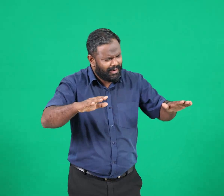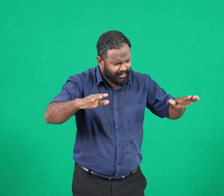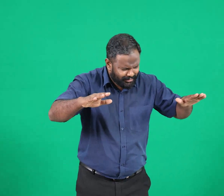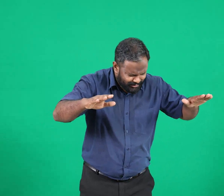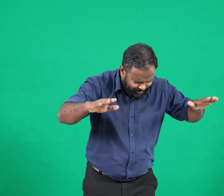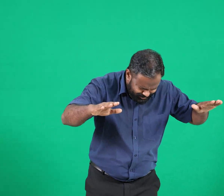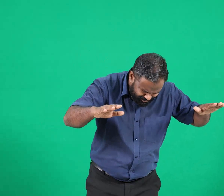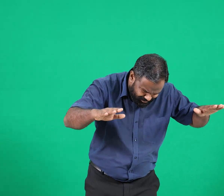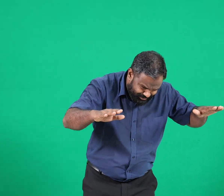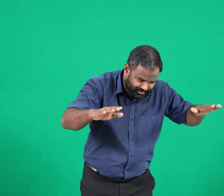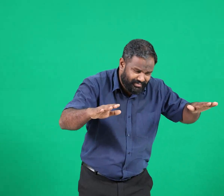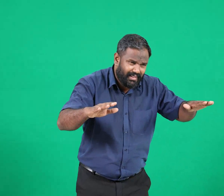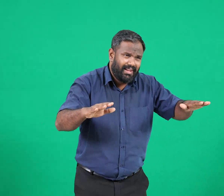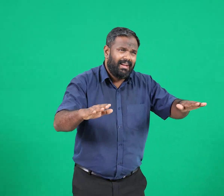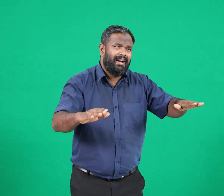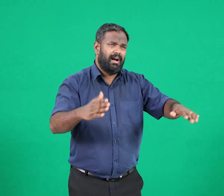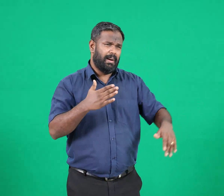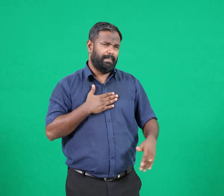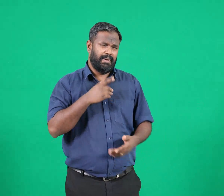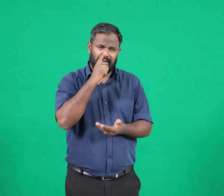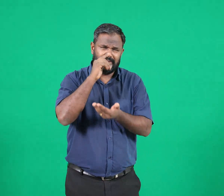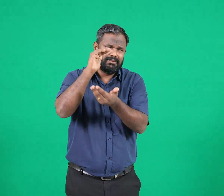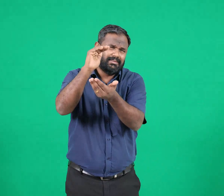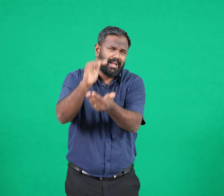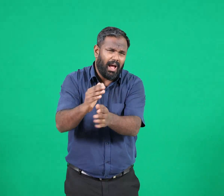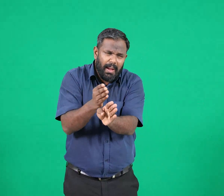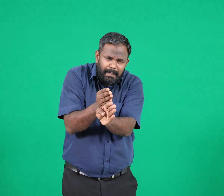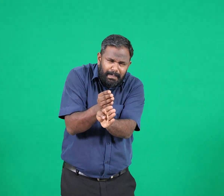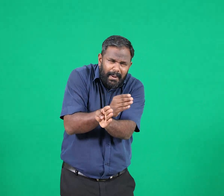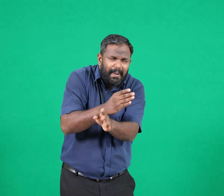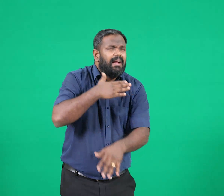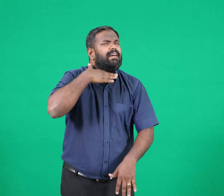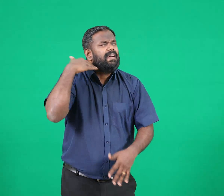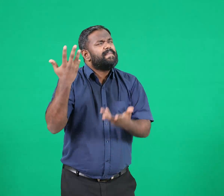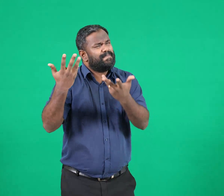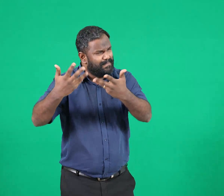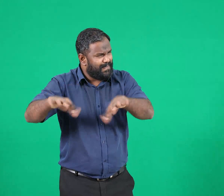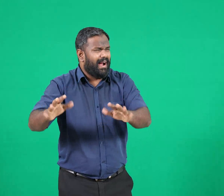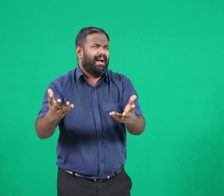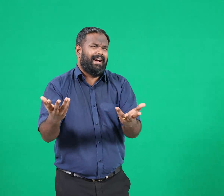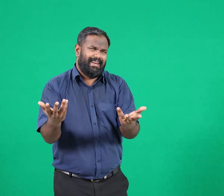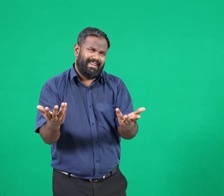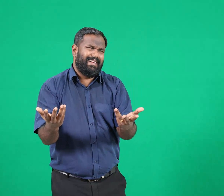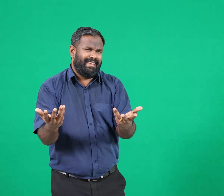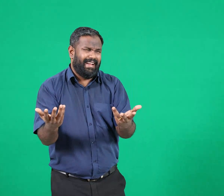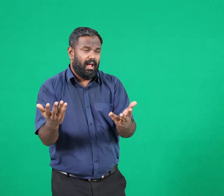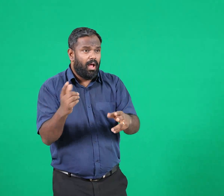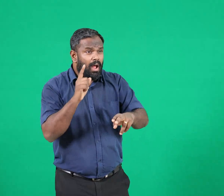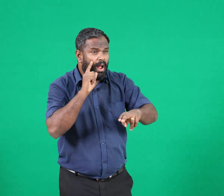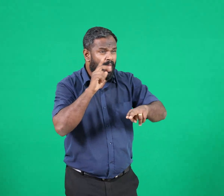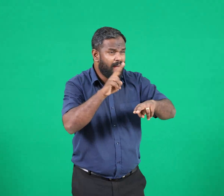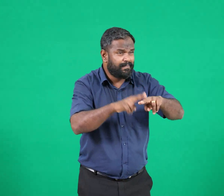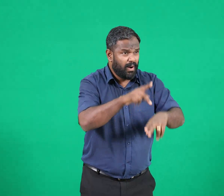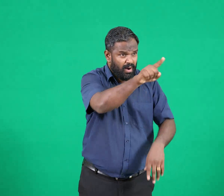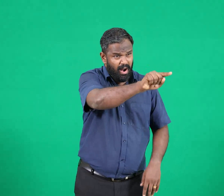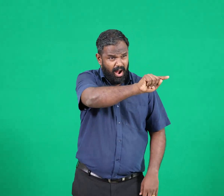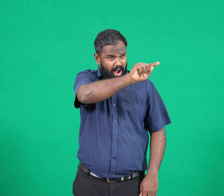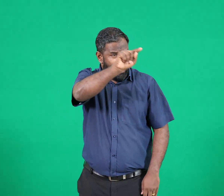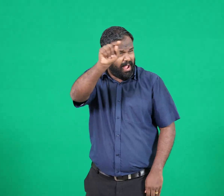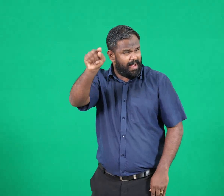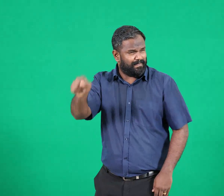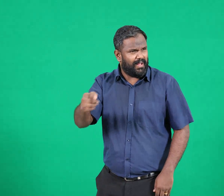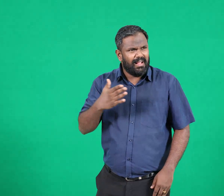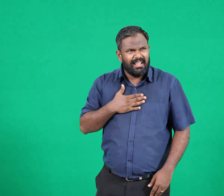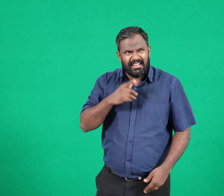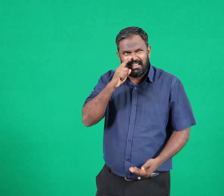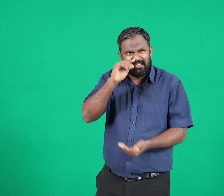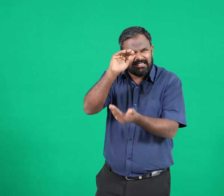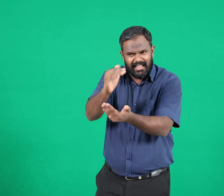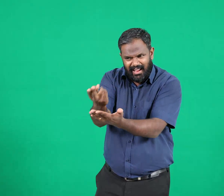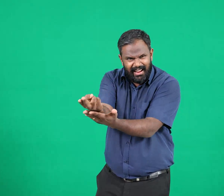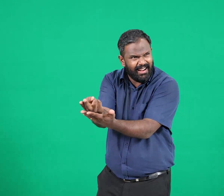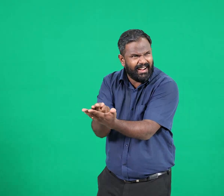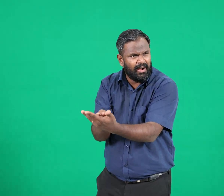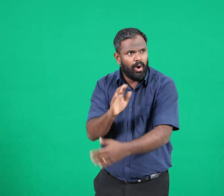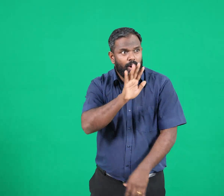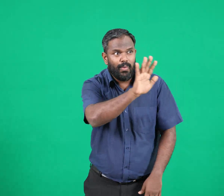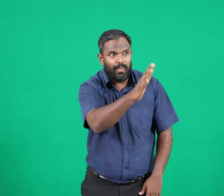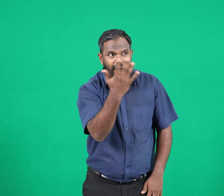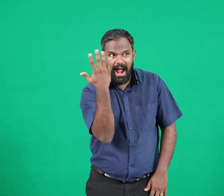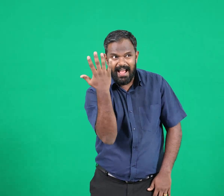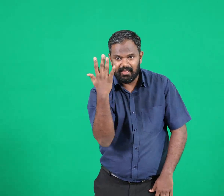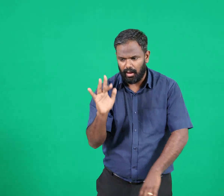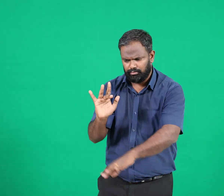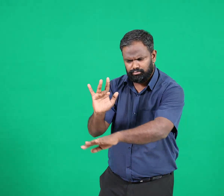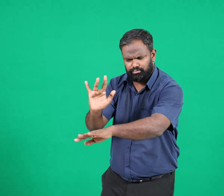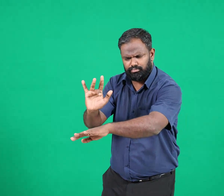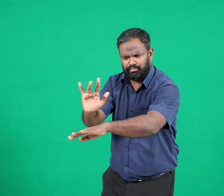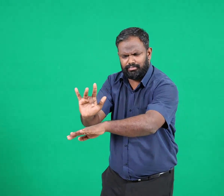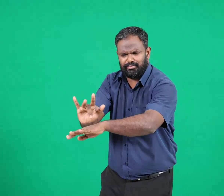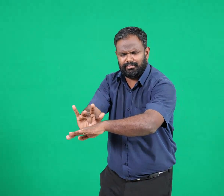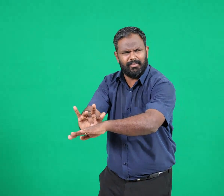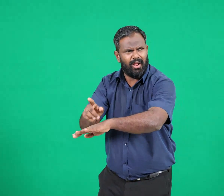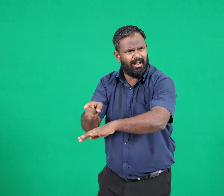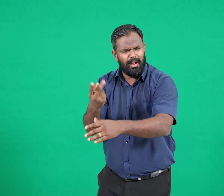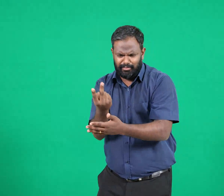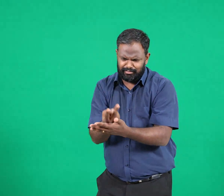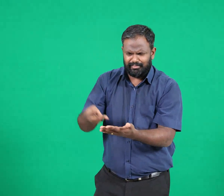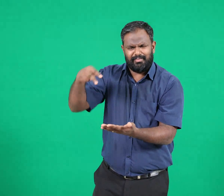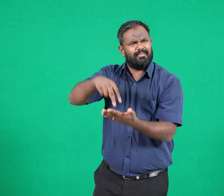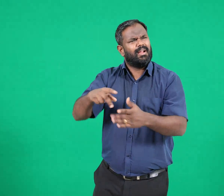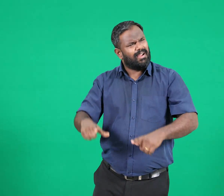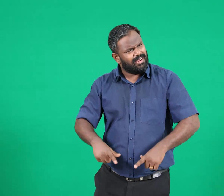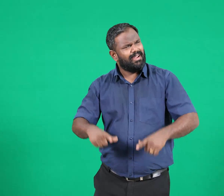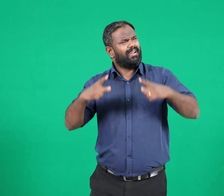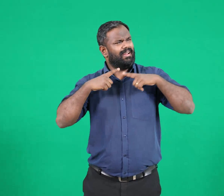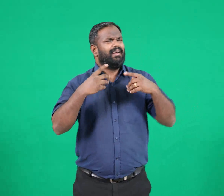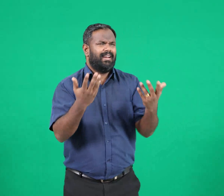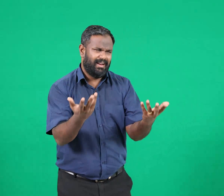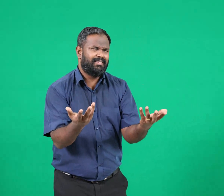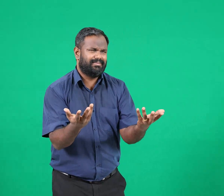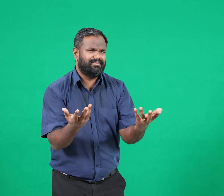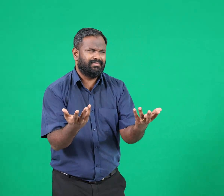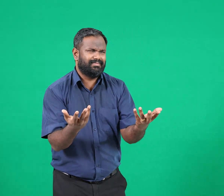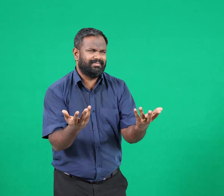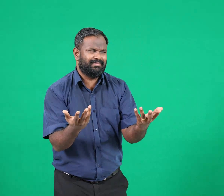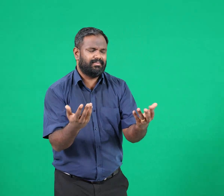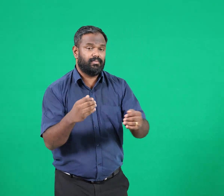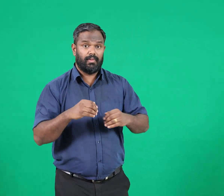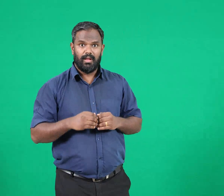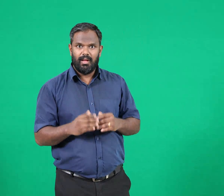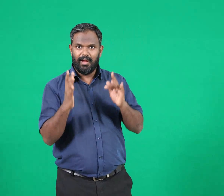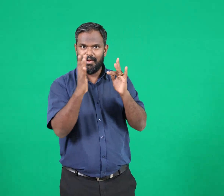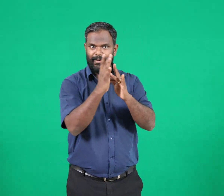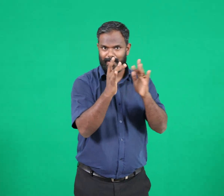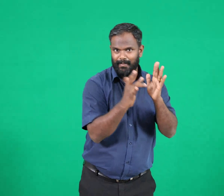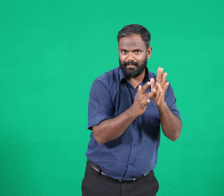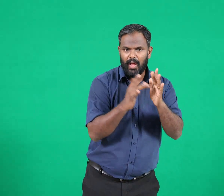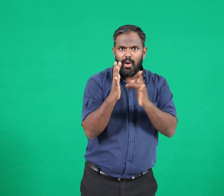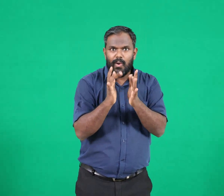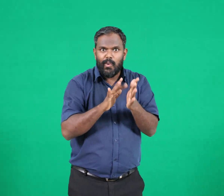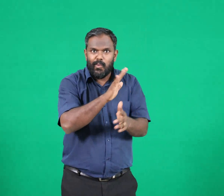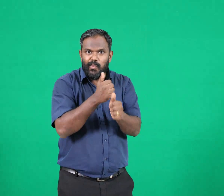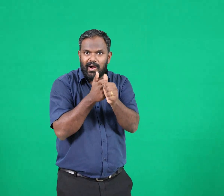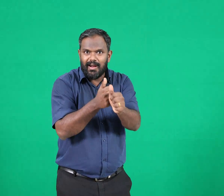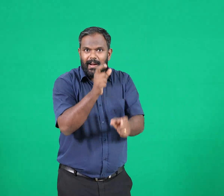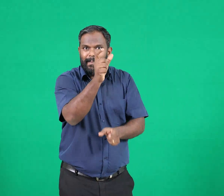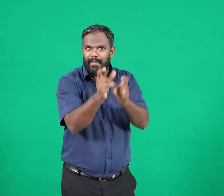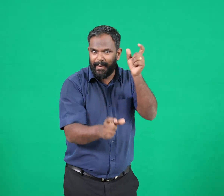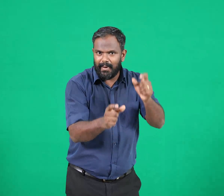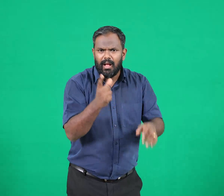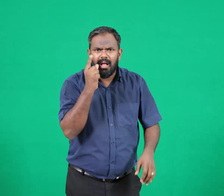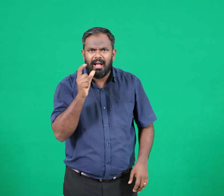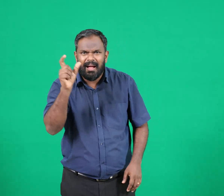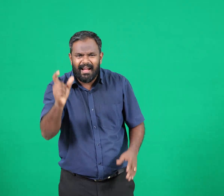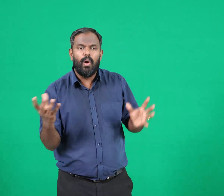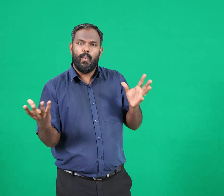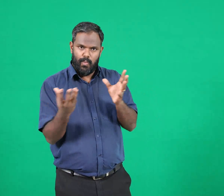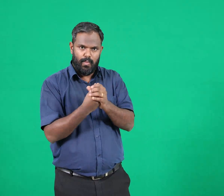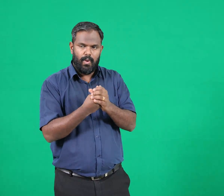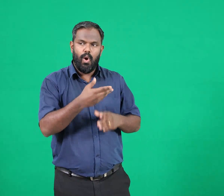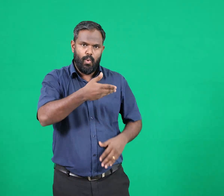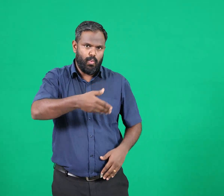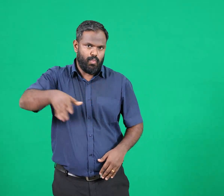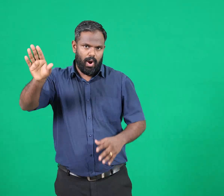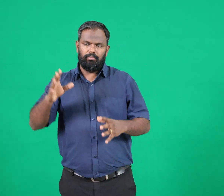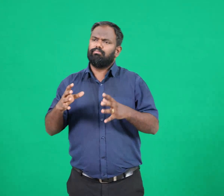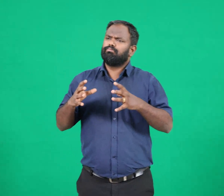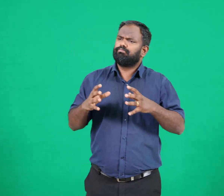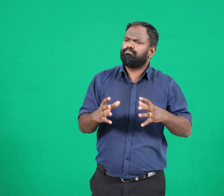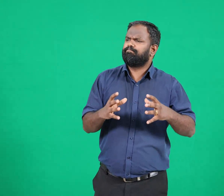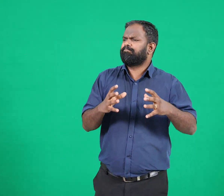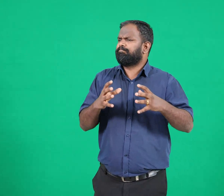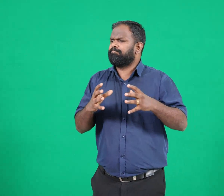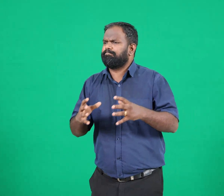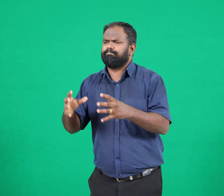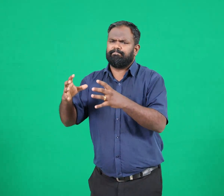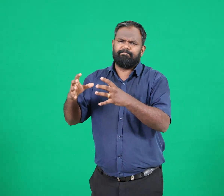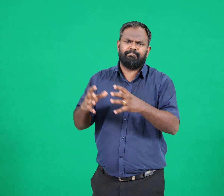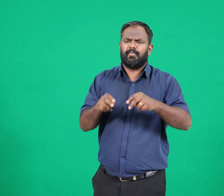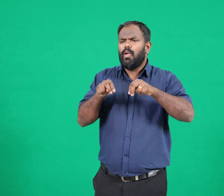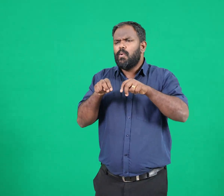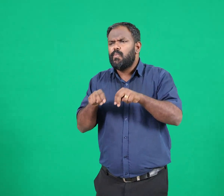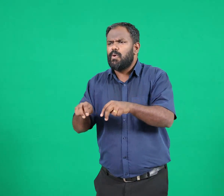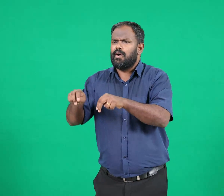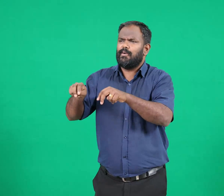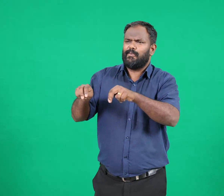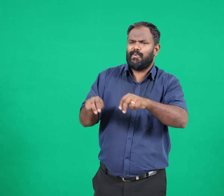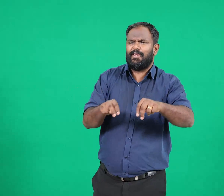" But come and place Your hand on her, and she will live." So Jesus got up and went with him, along with His disciples.